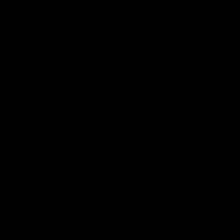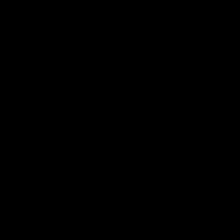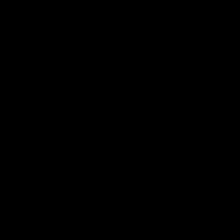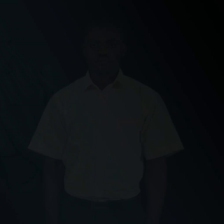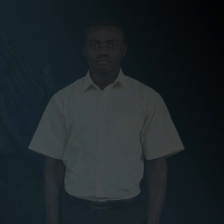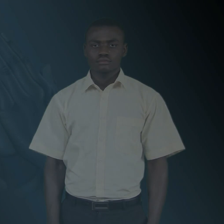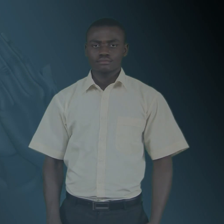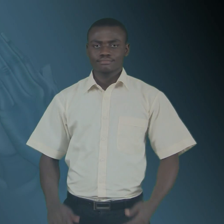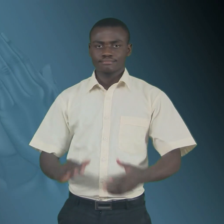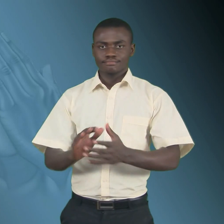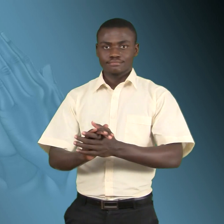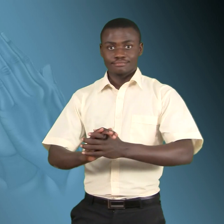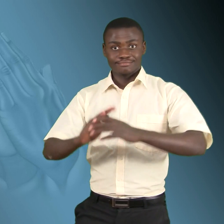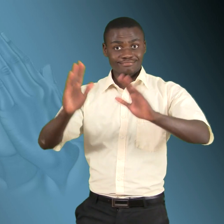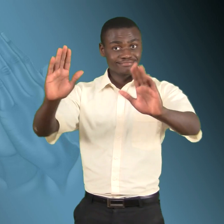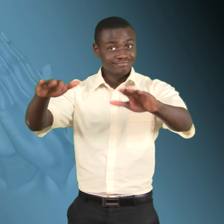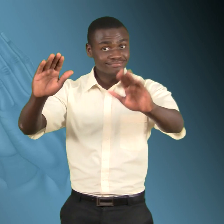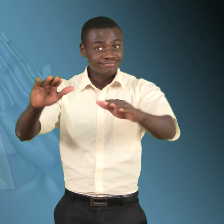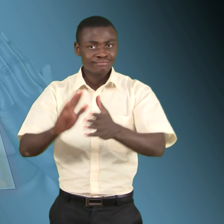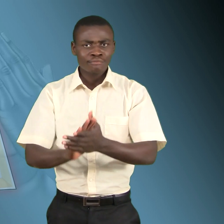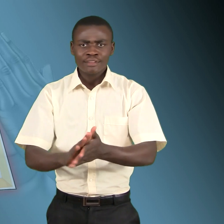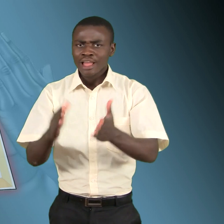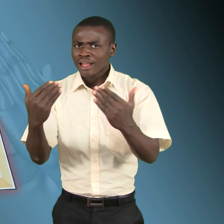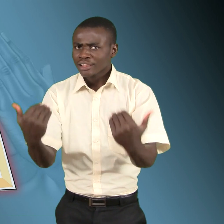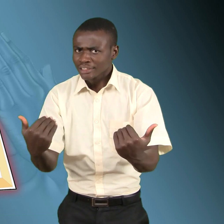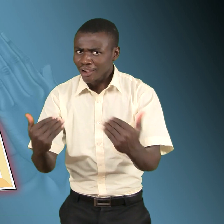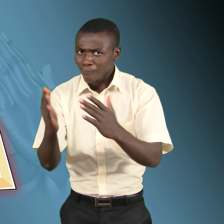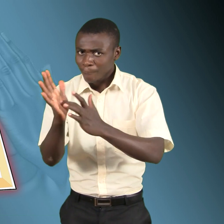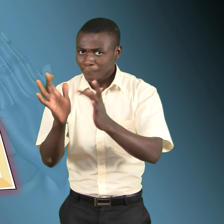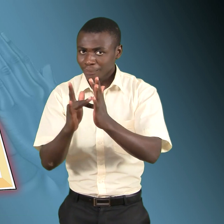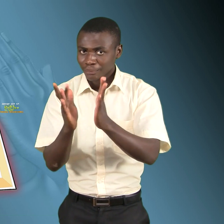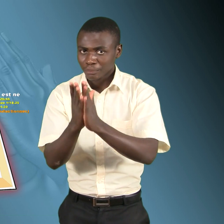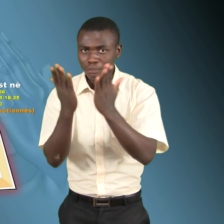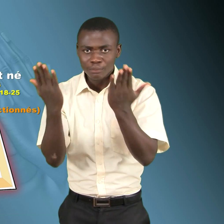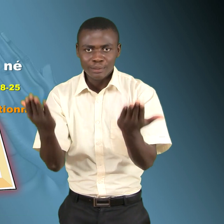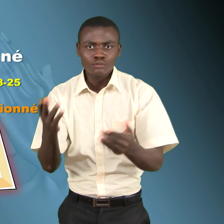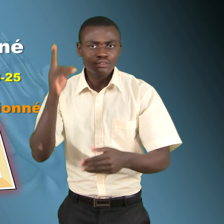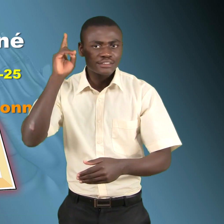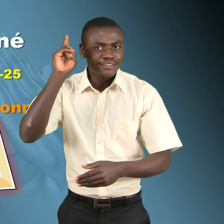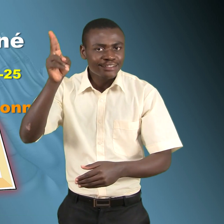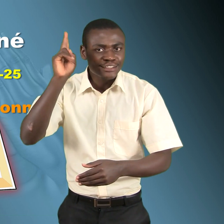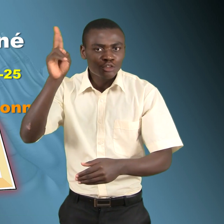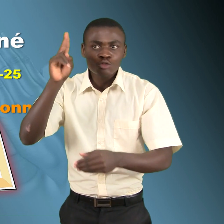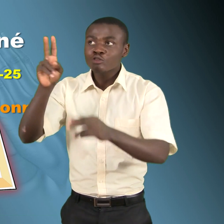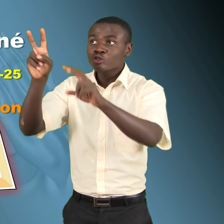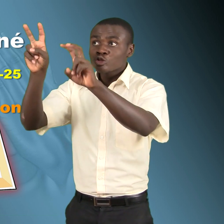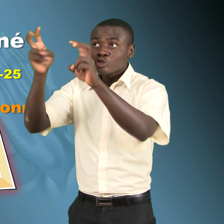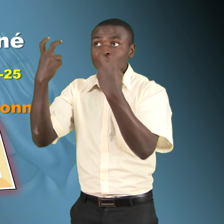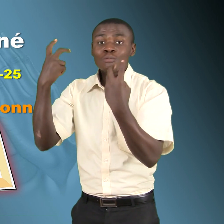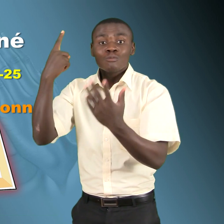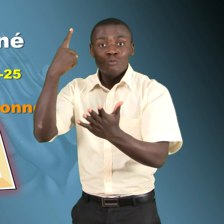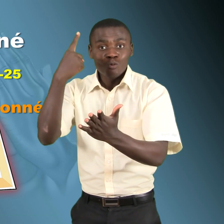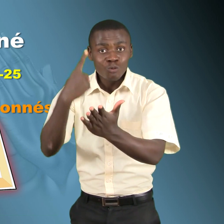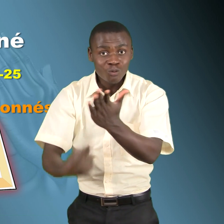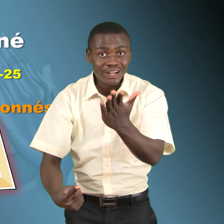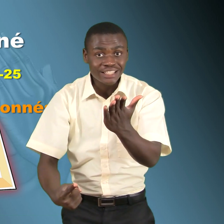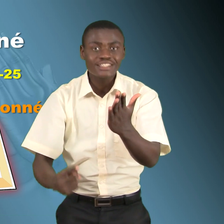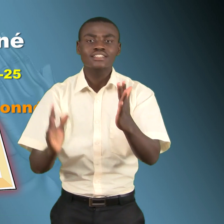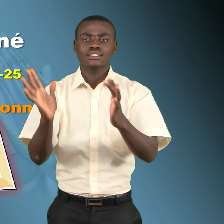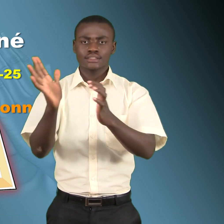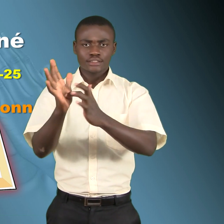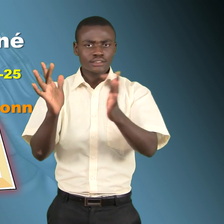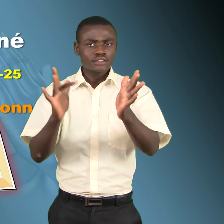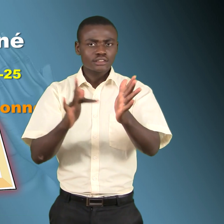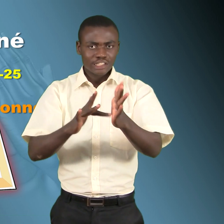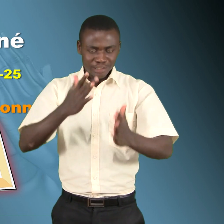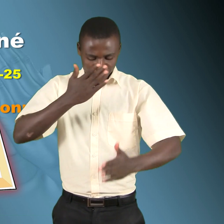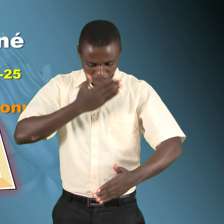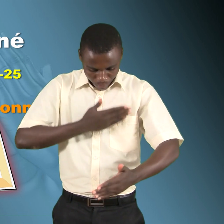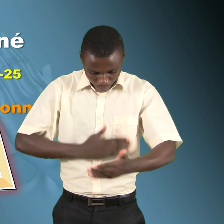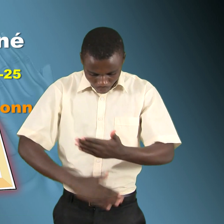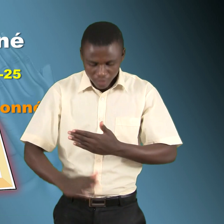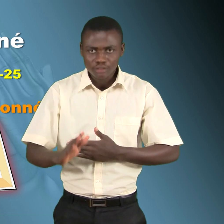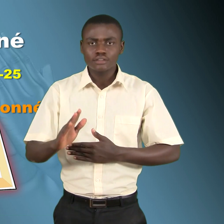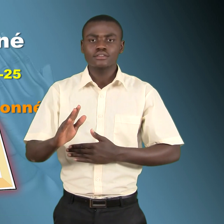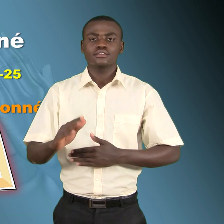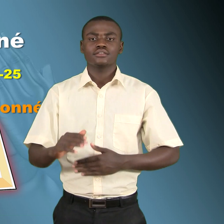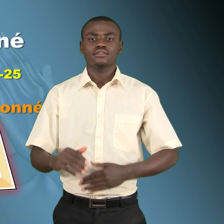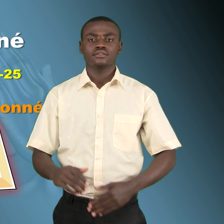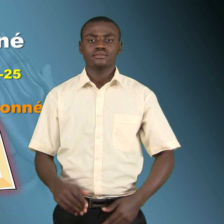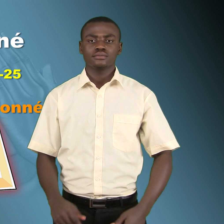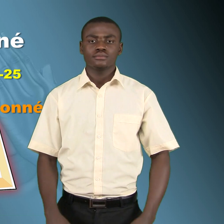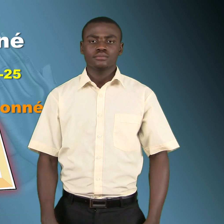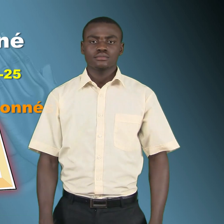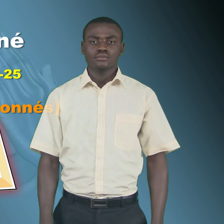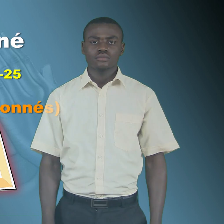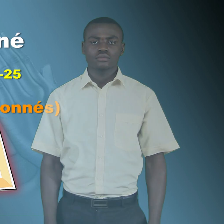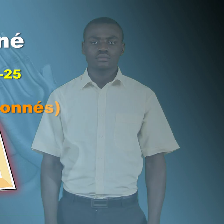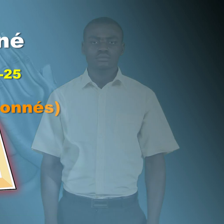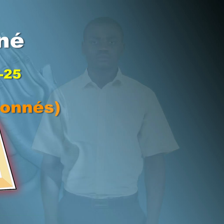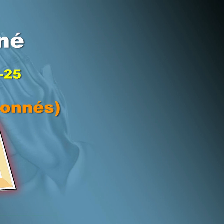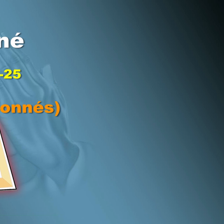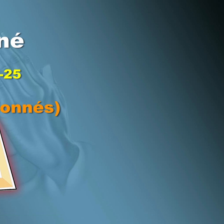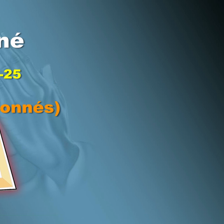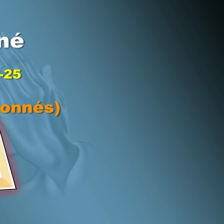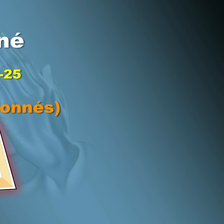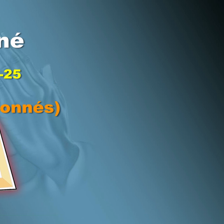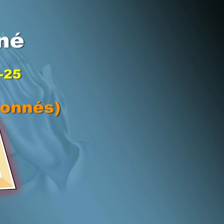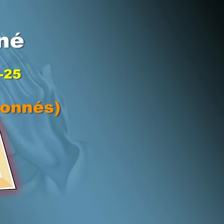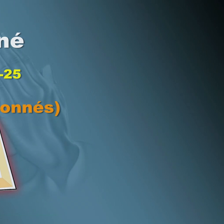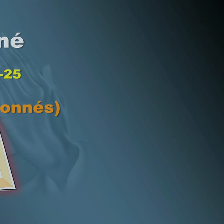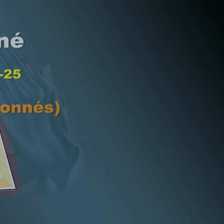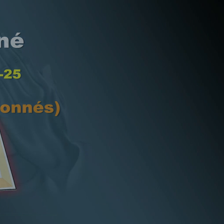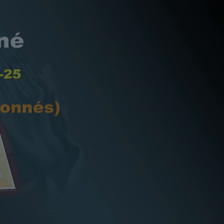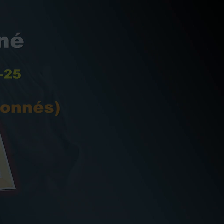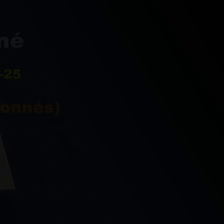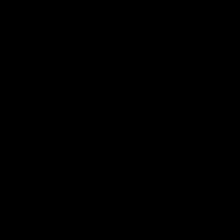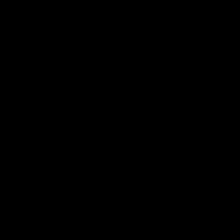Jesus is born